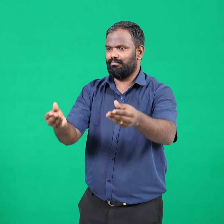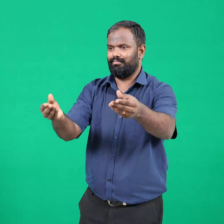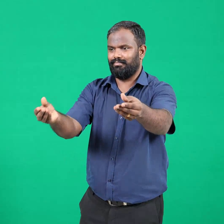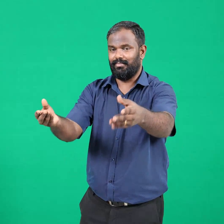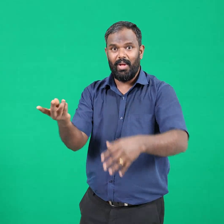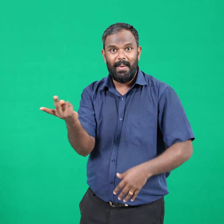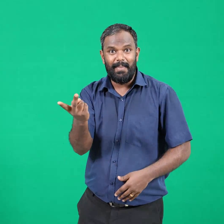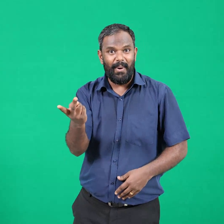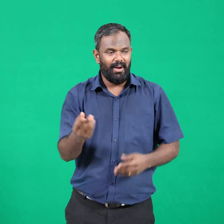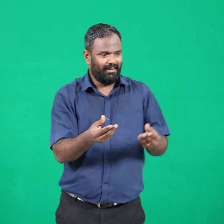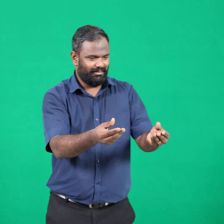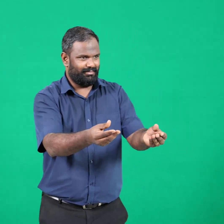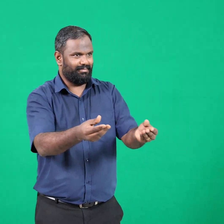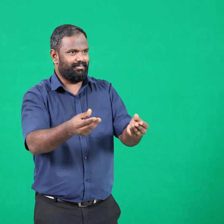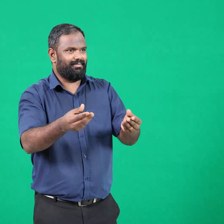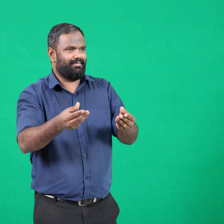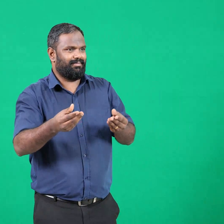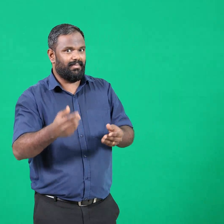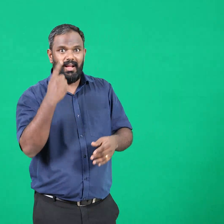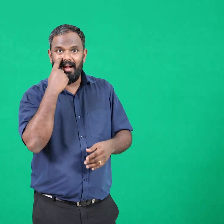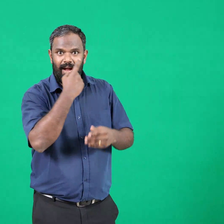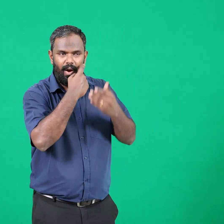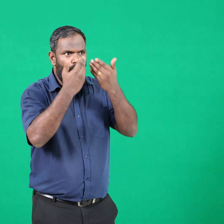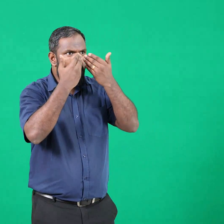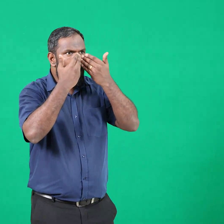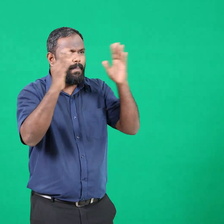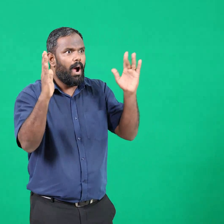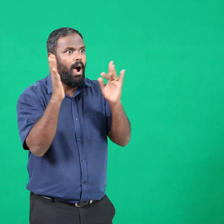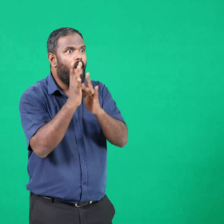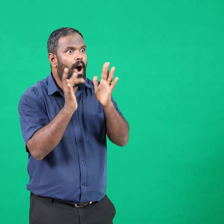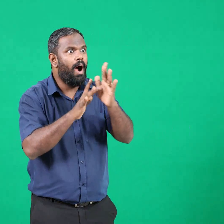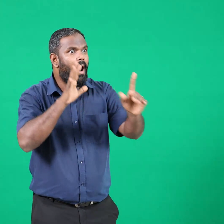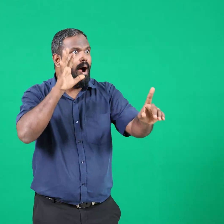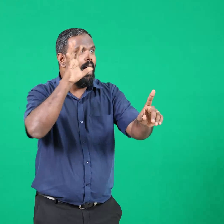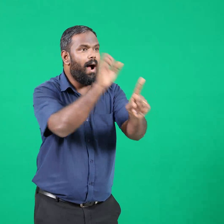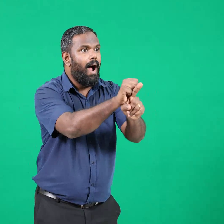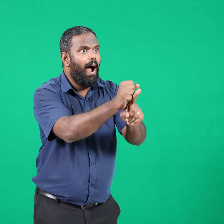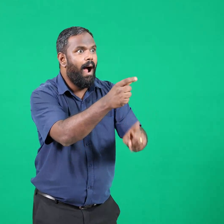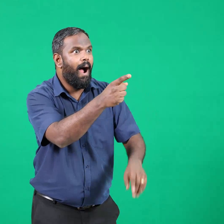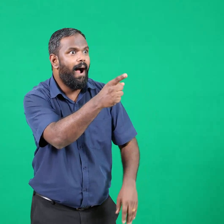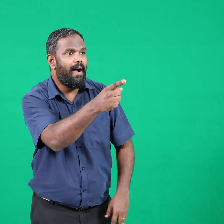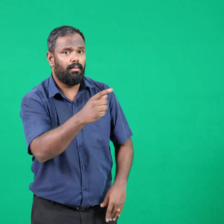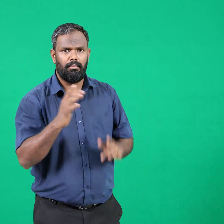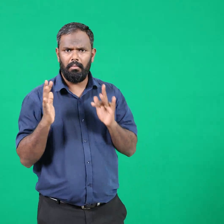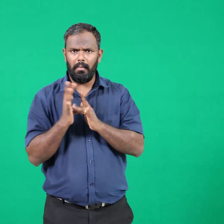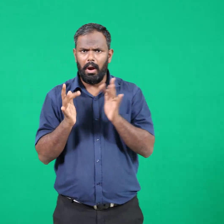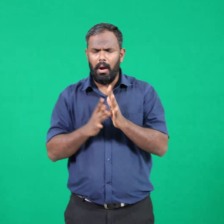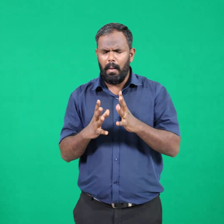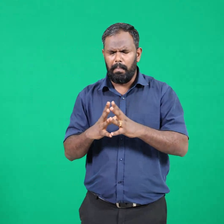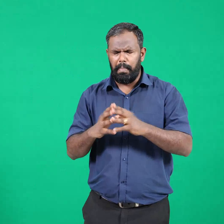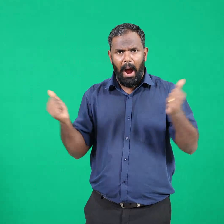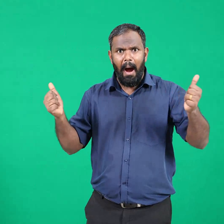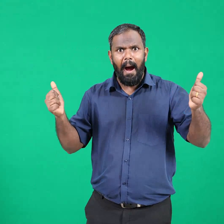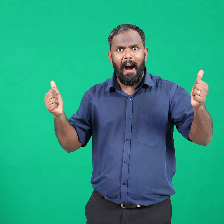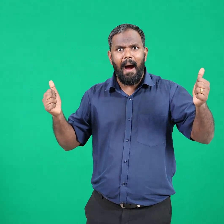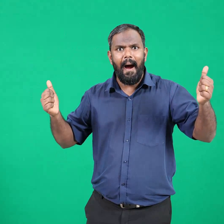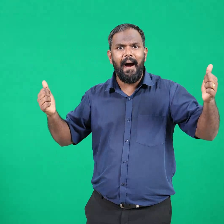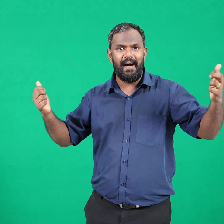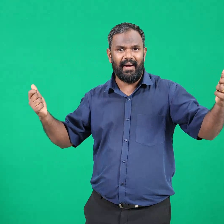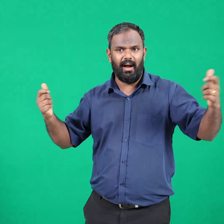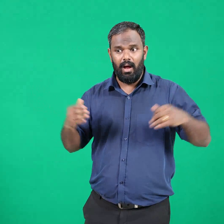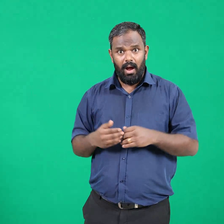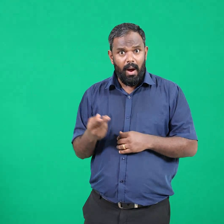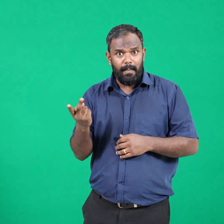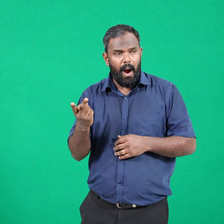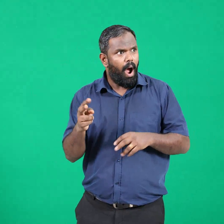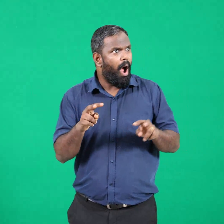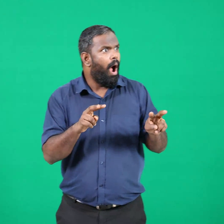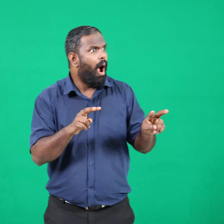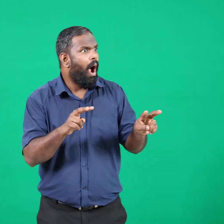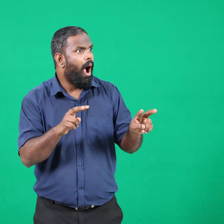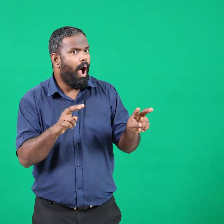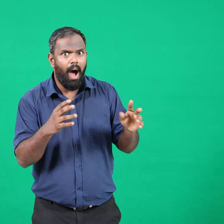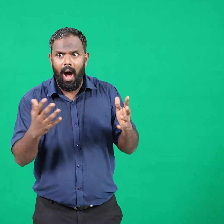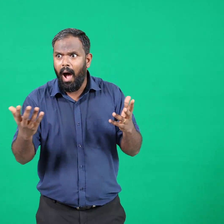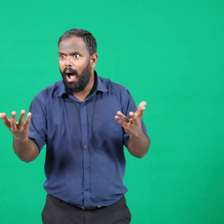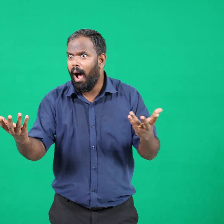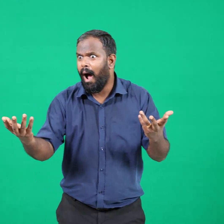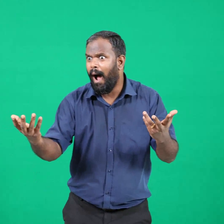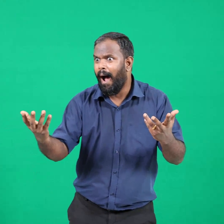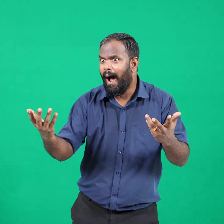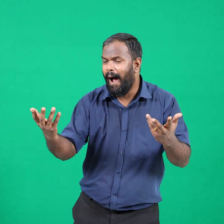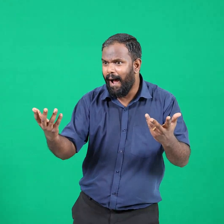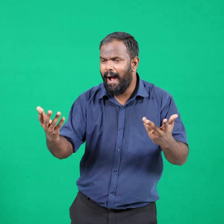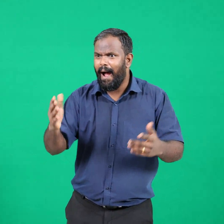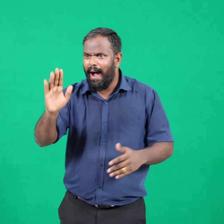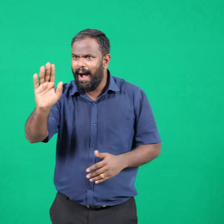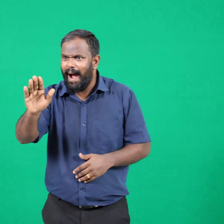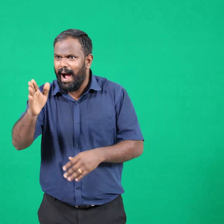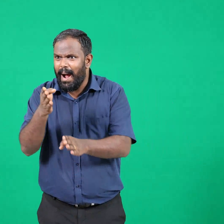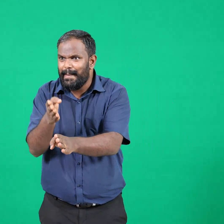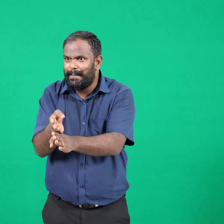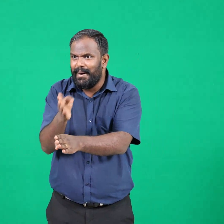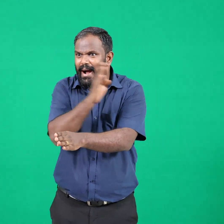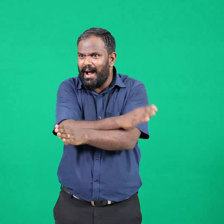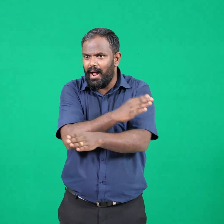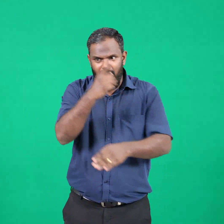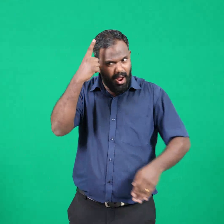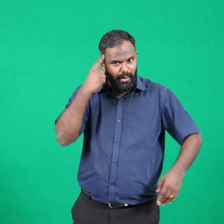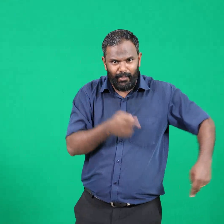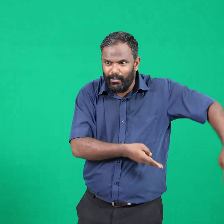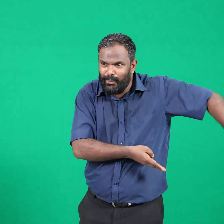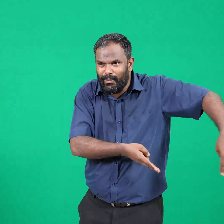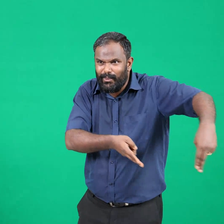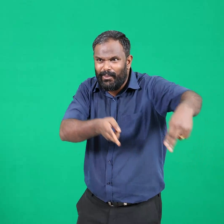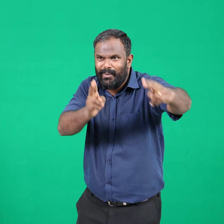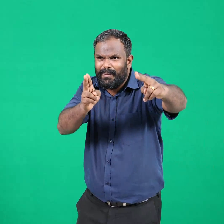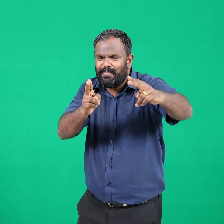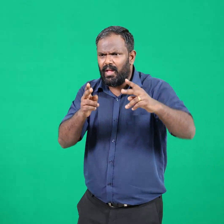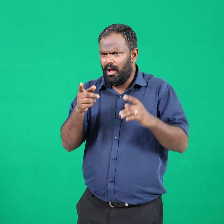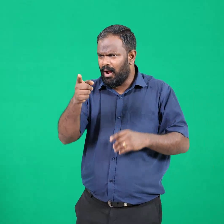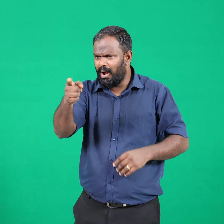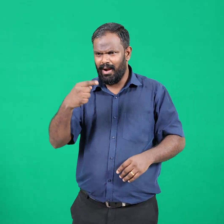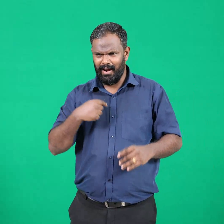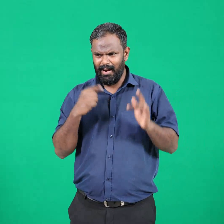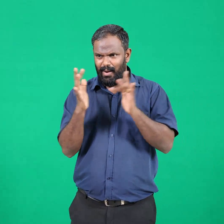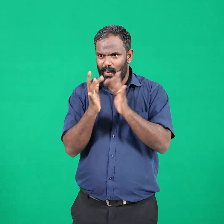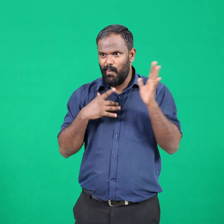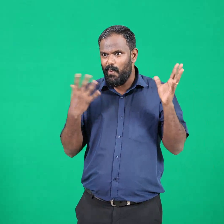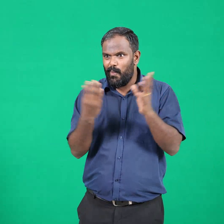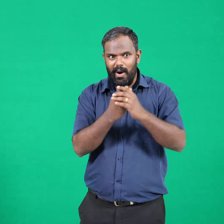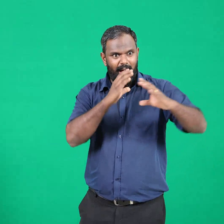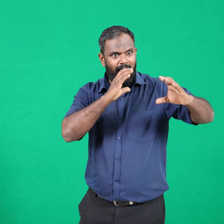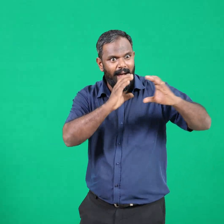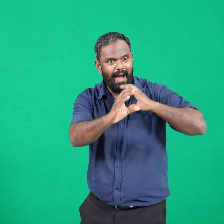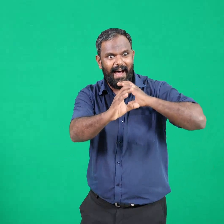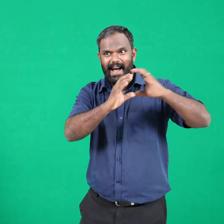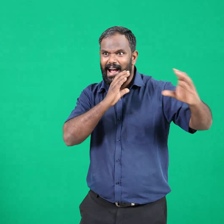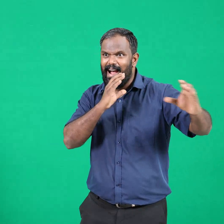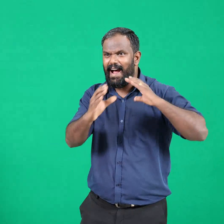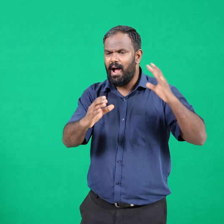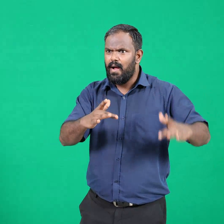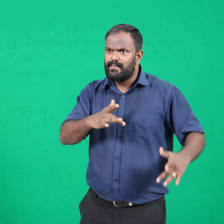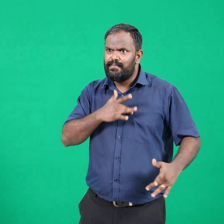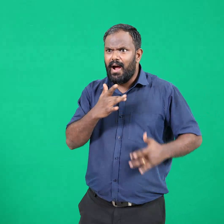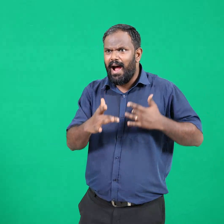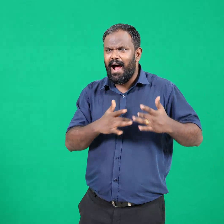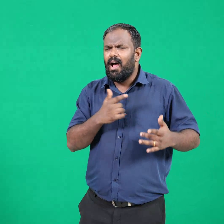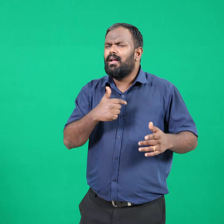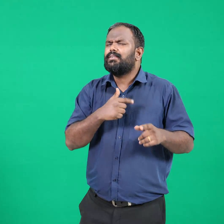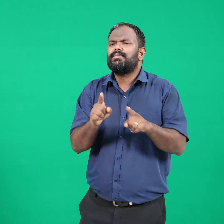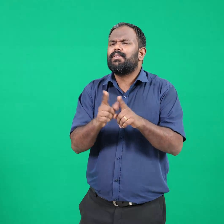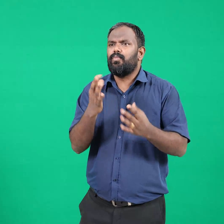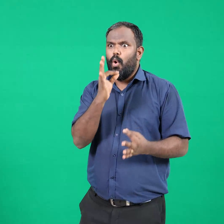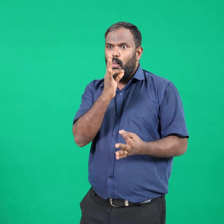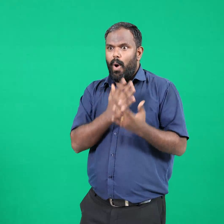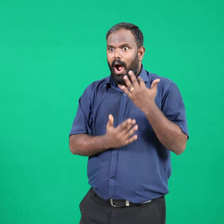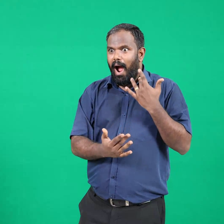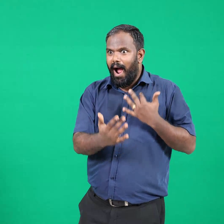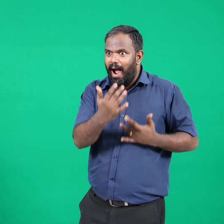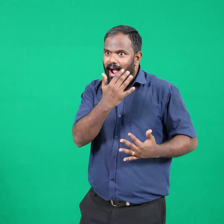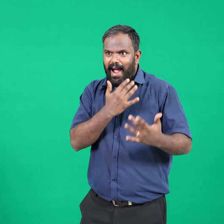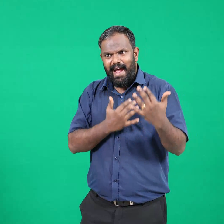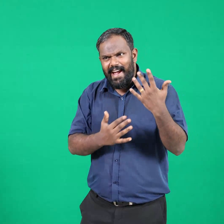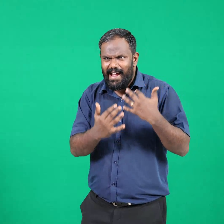Then their eyes were opened and they recognized Jesus- and He disappeared from their sight.